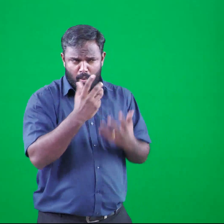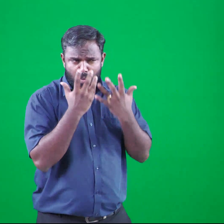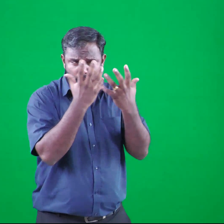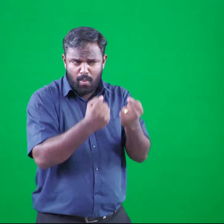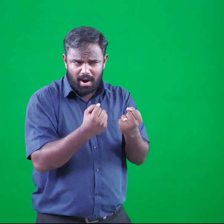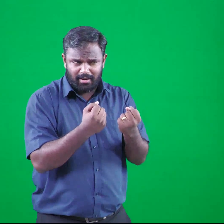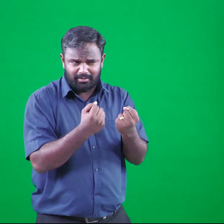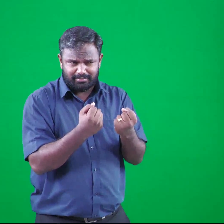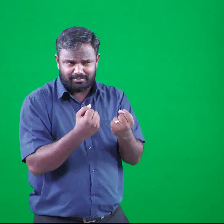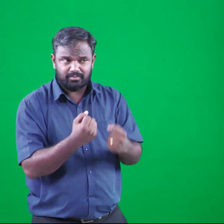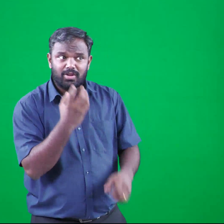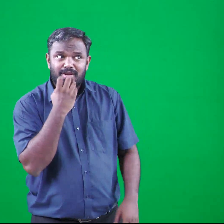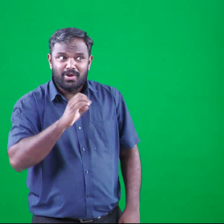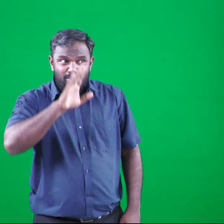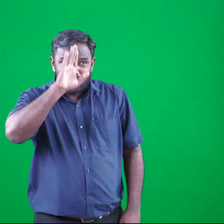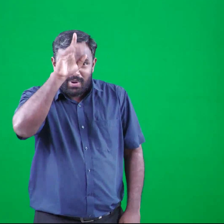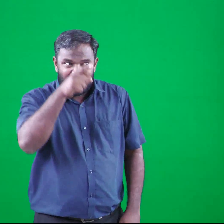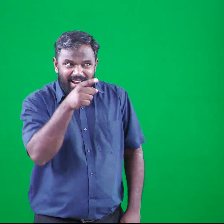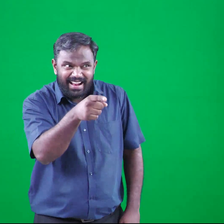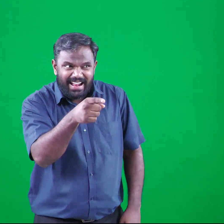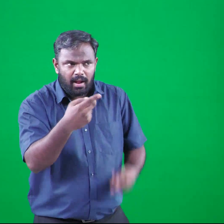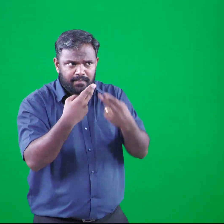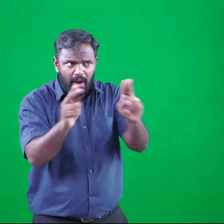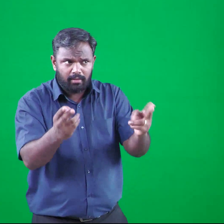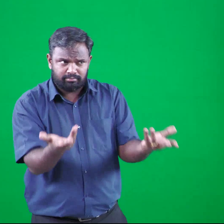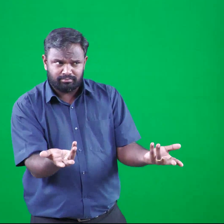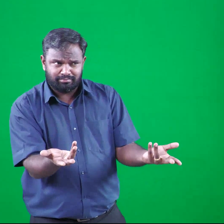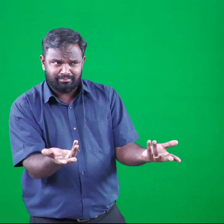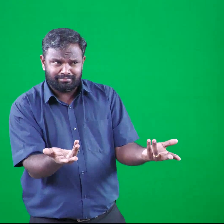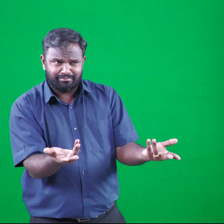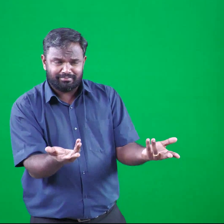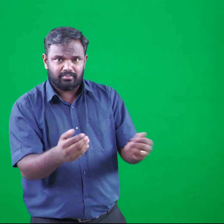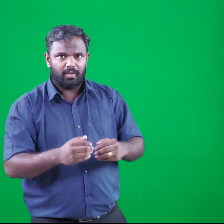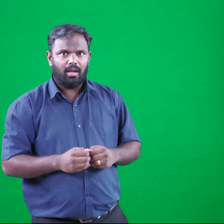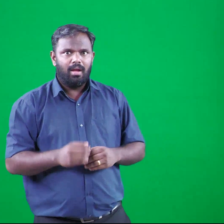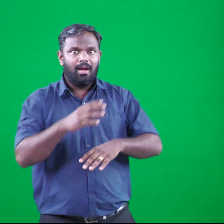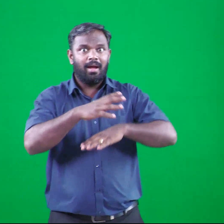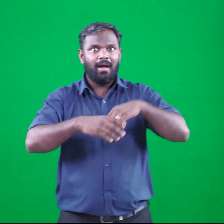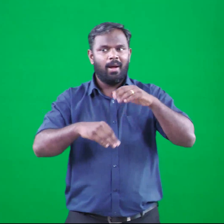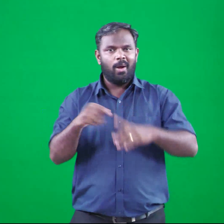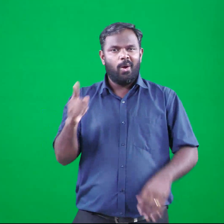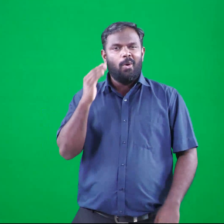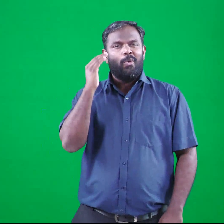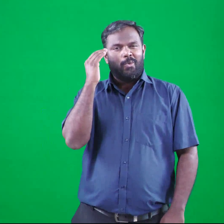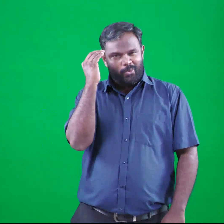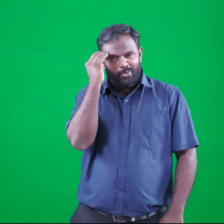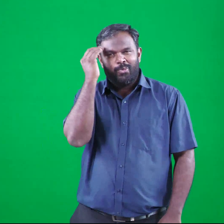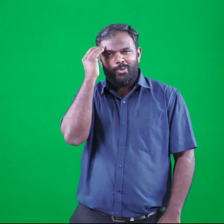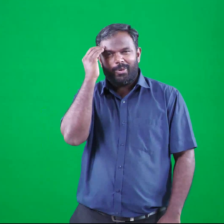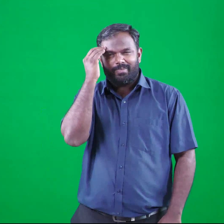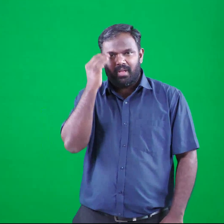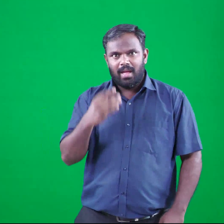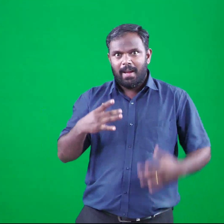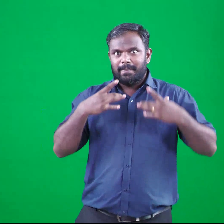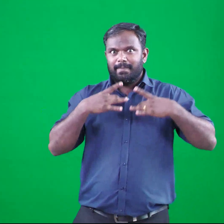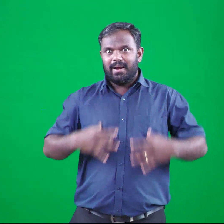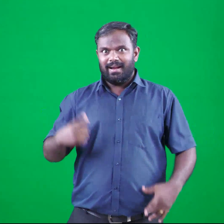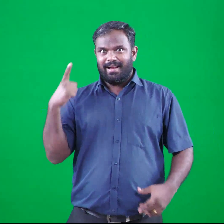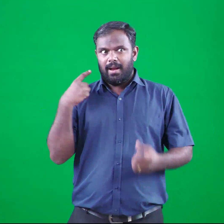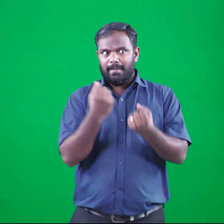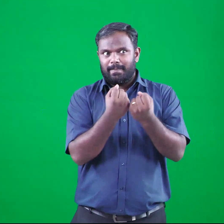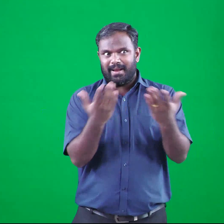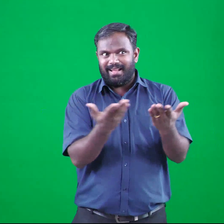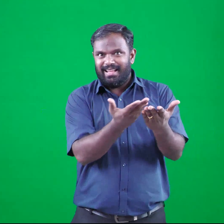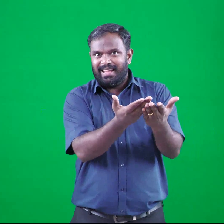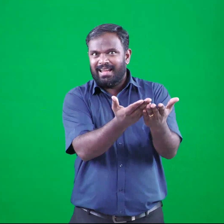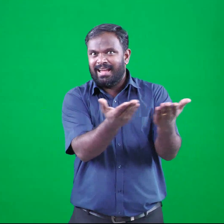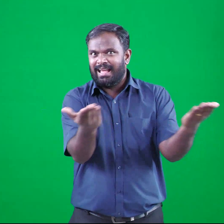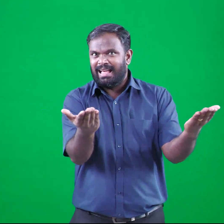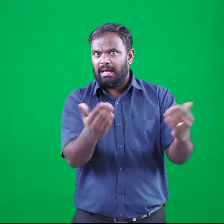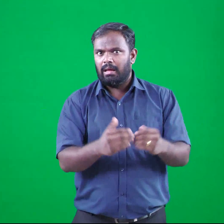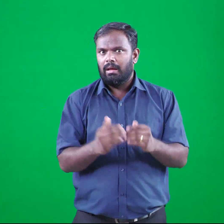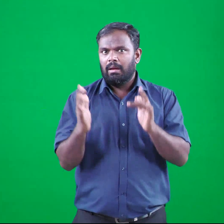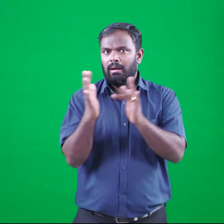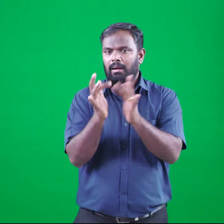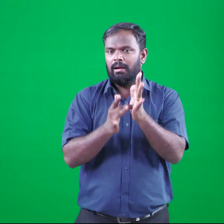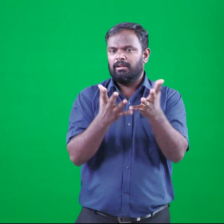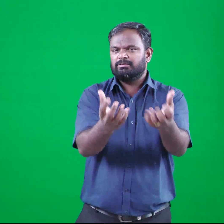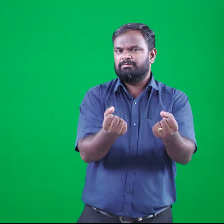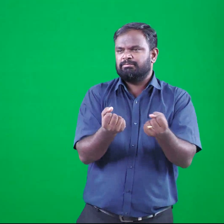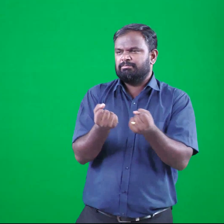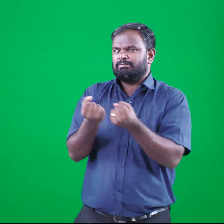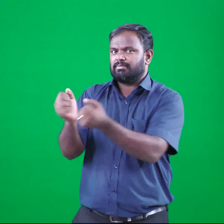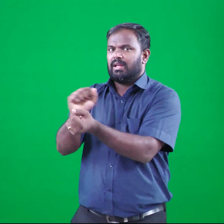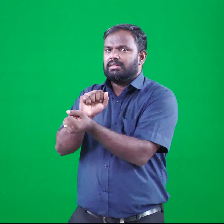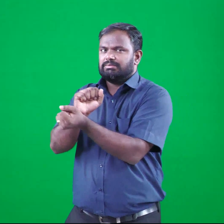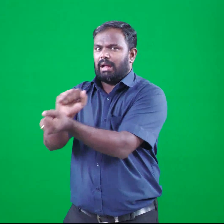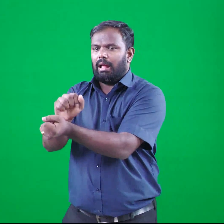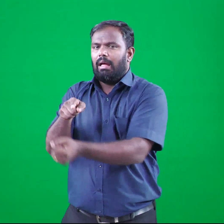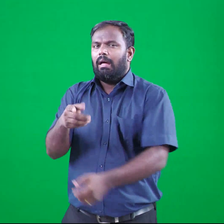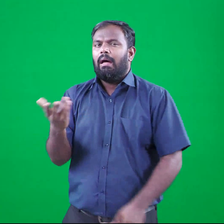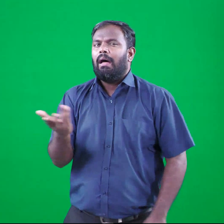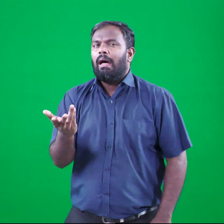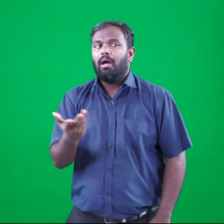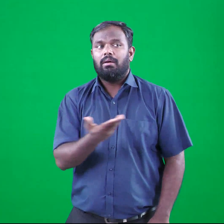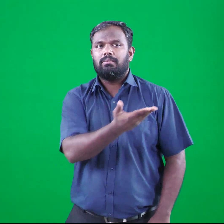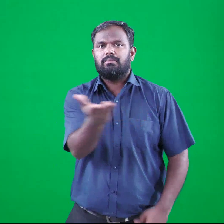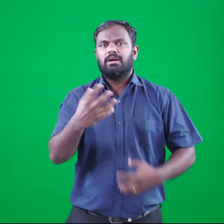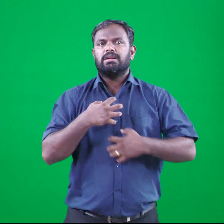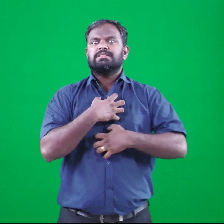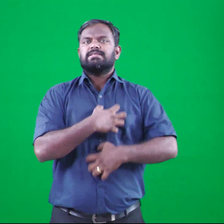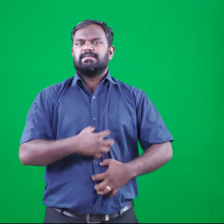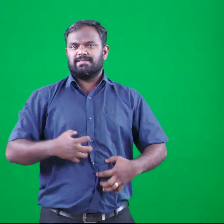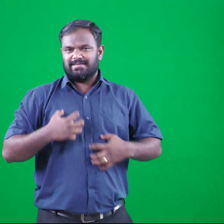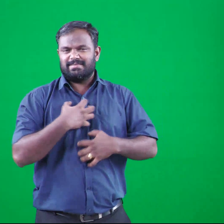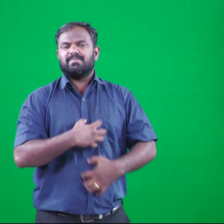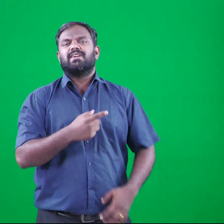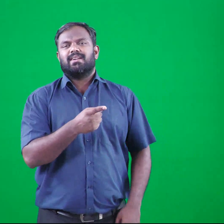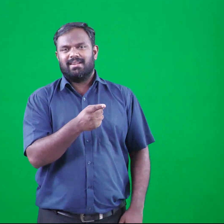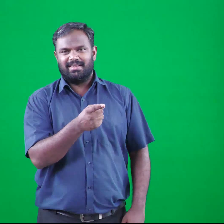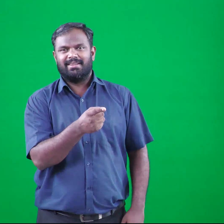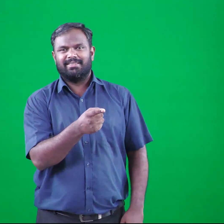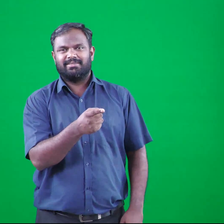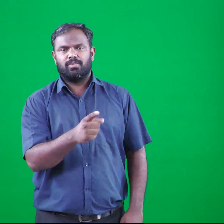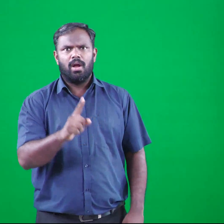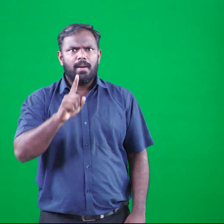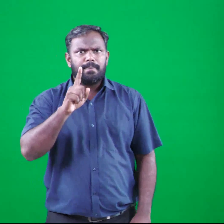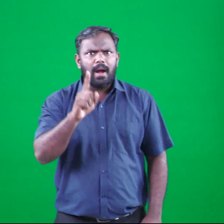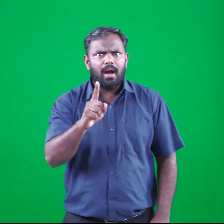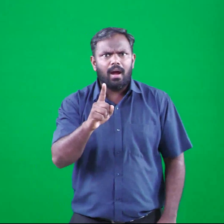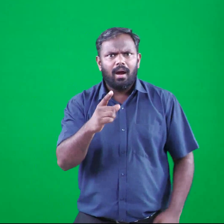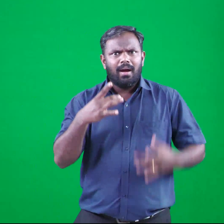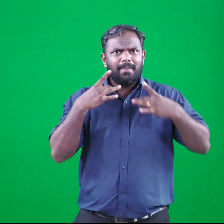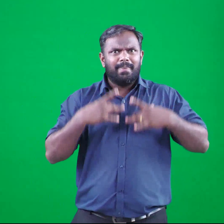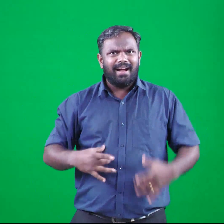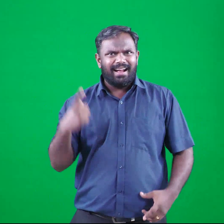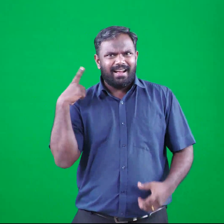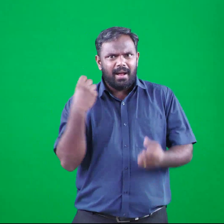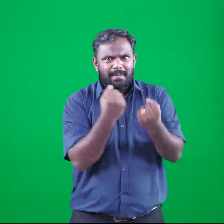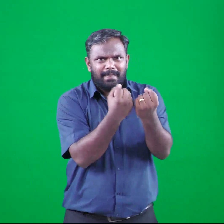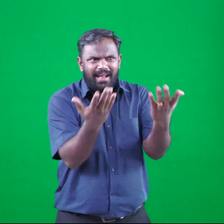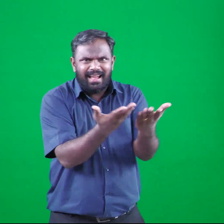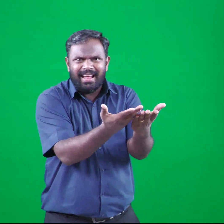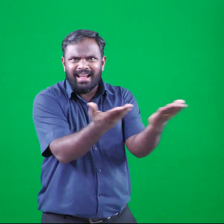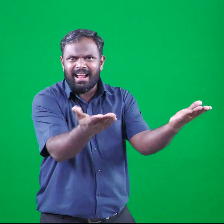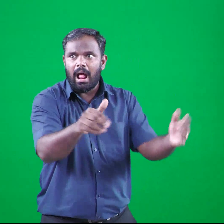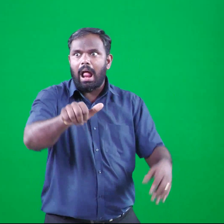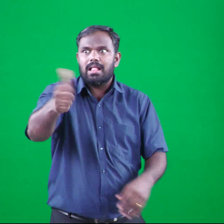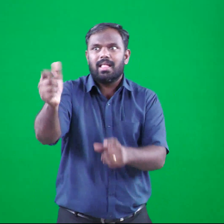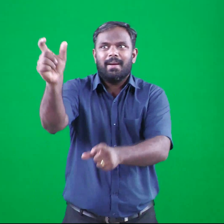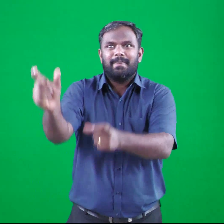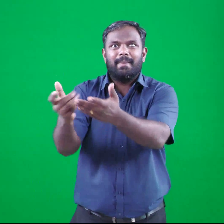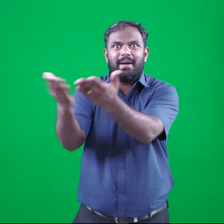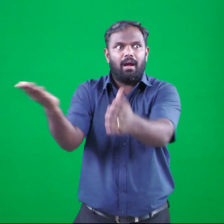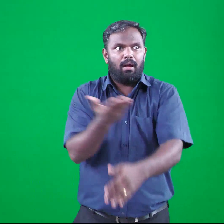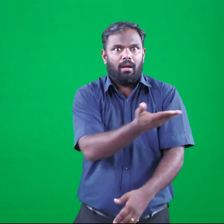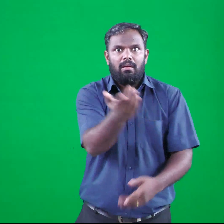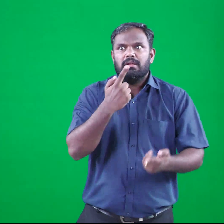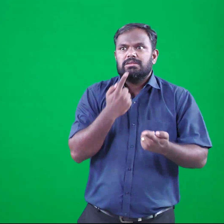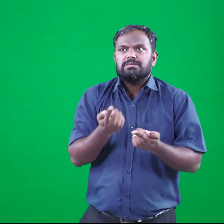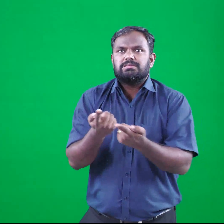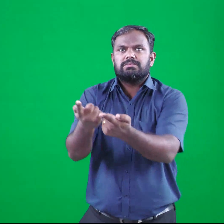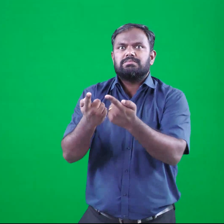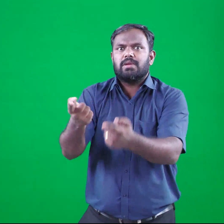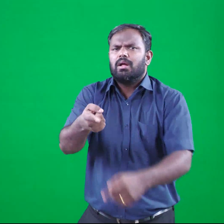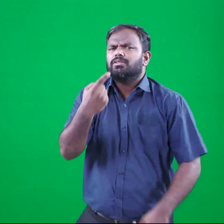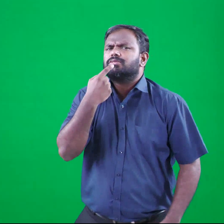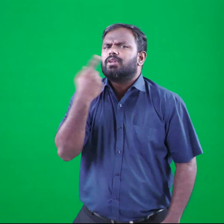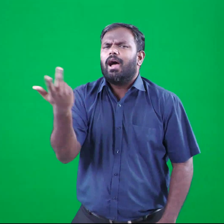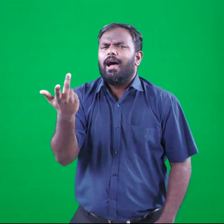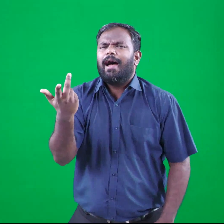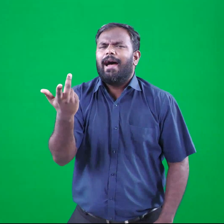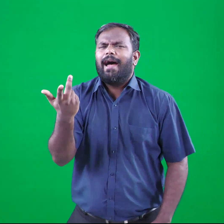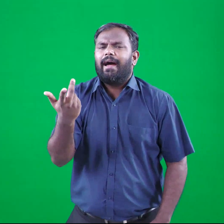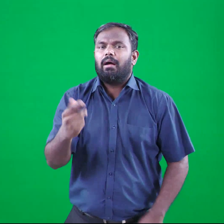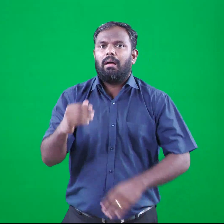Pilate asked. For he knew it was out of envy that the chief priests had handed Jesus over.